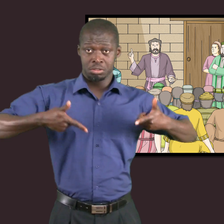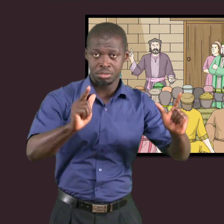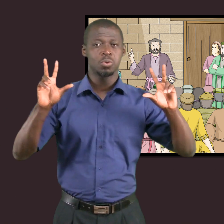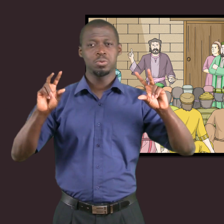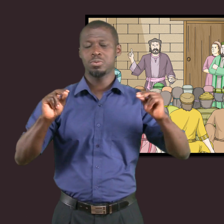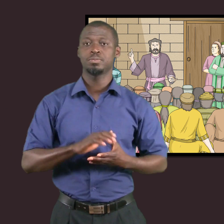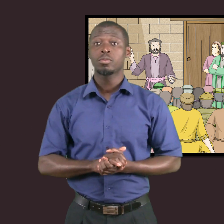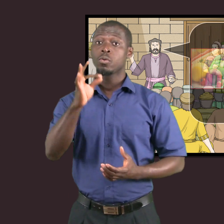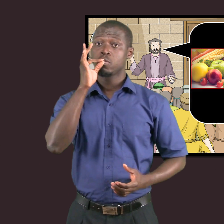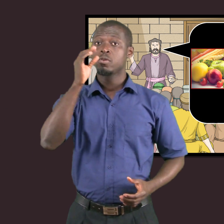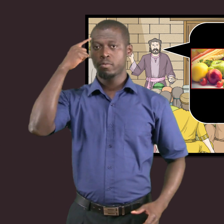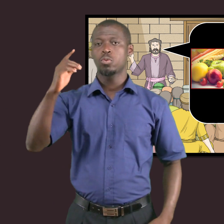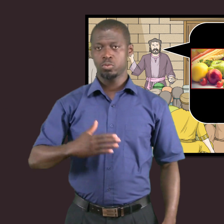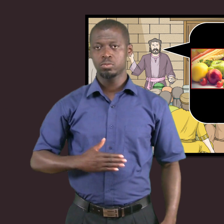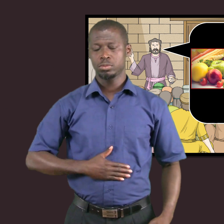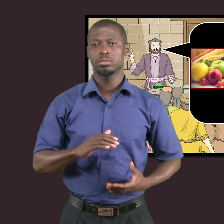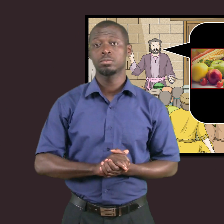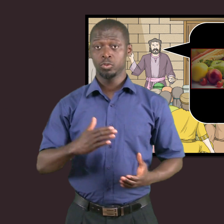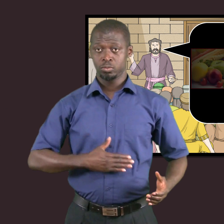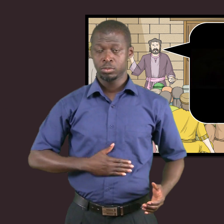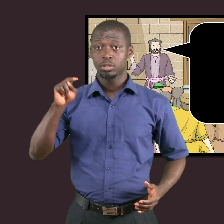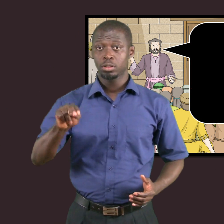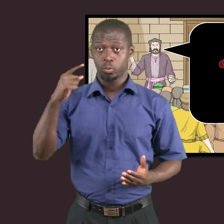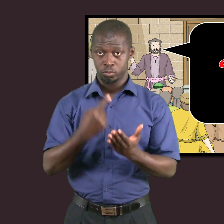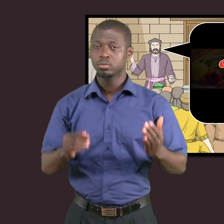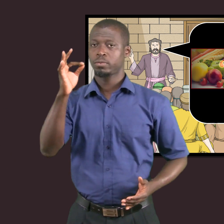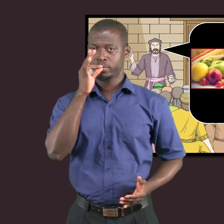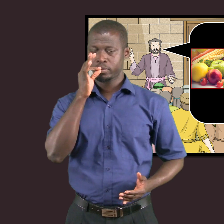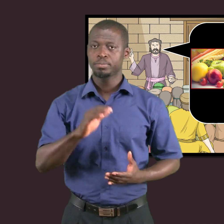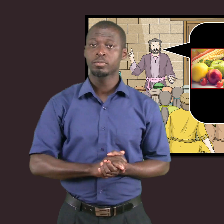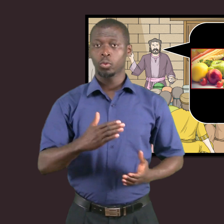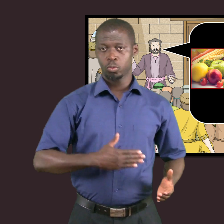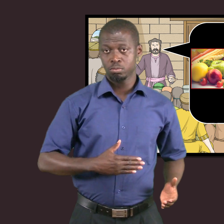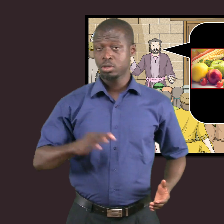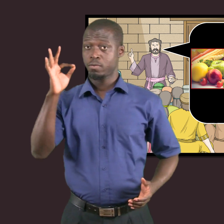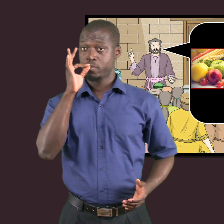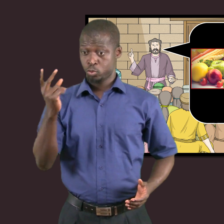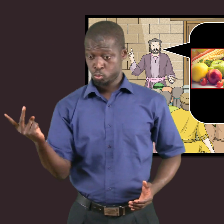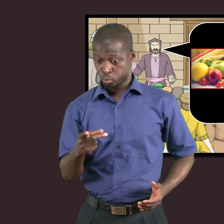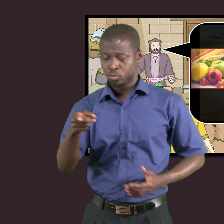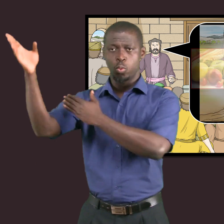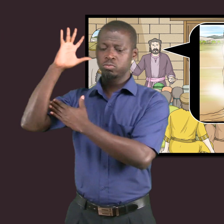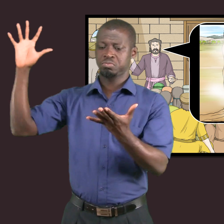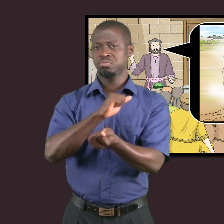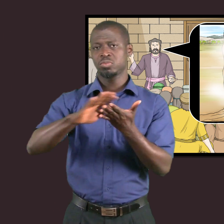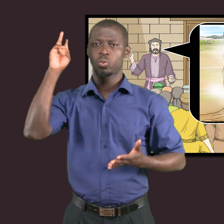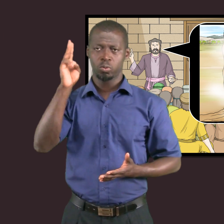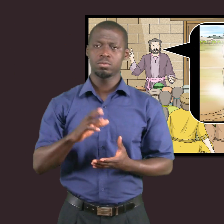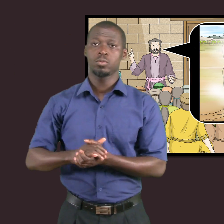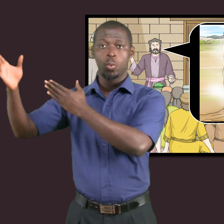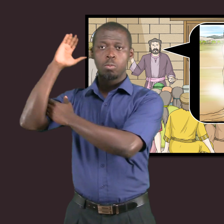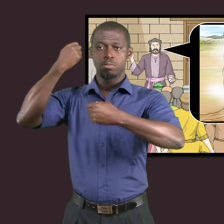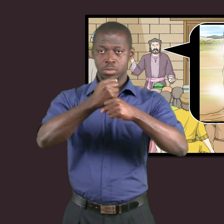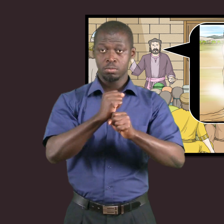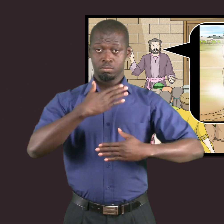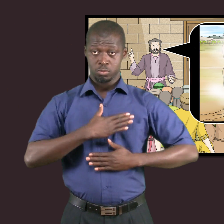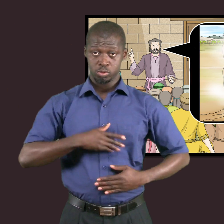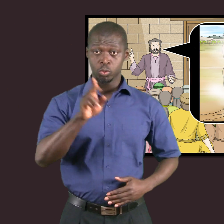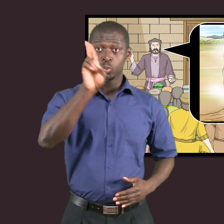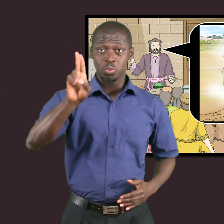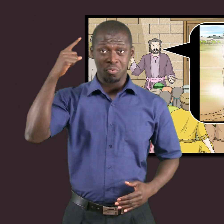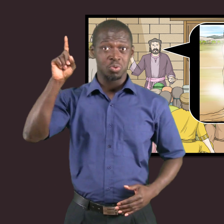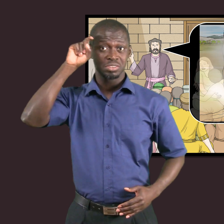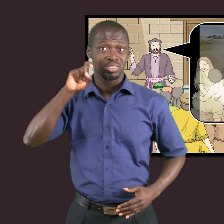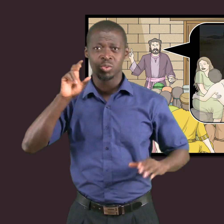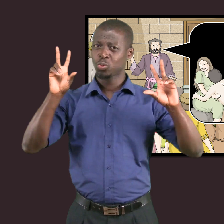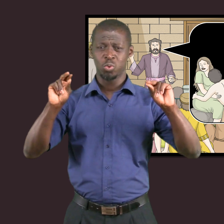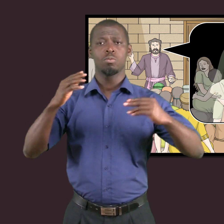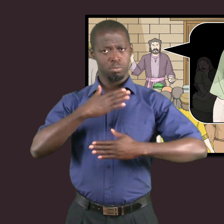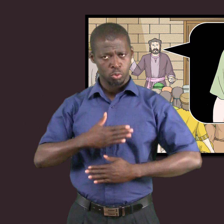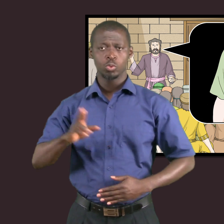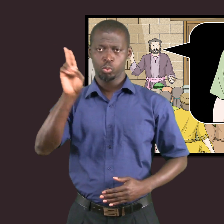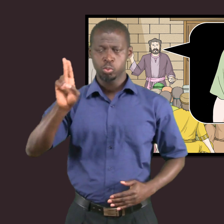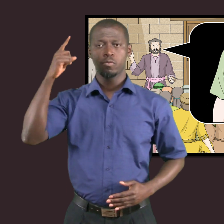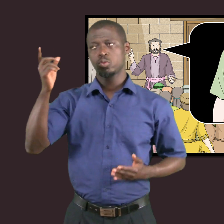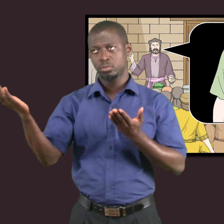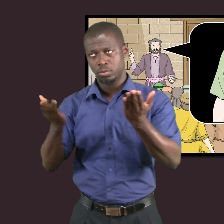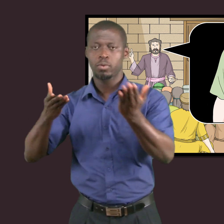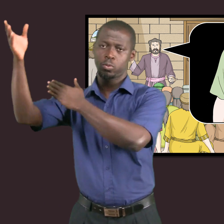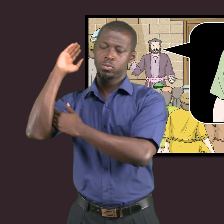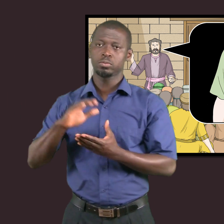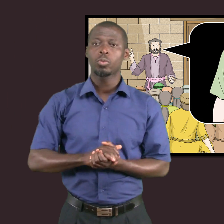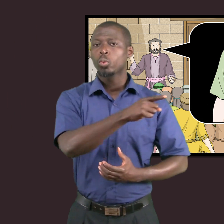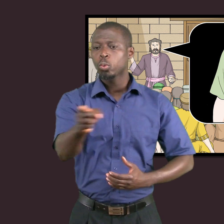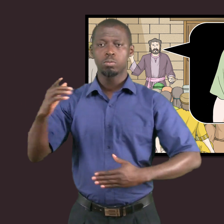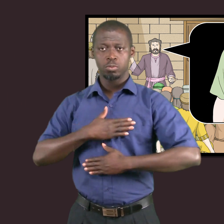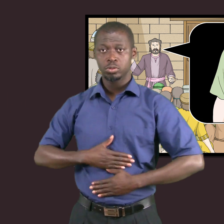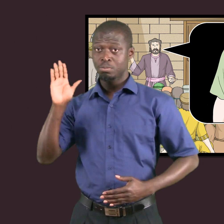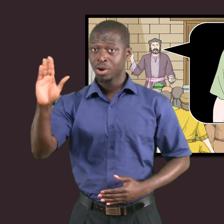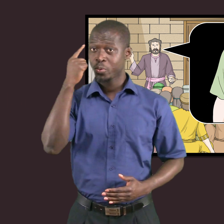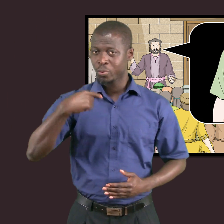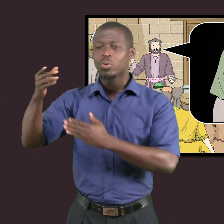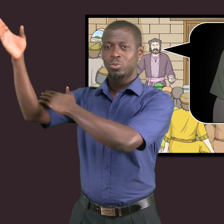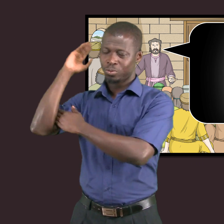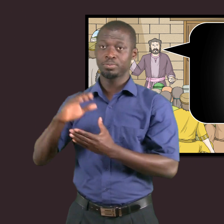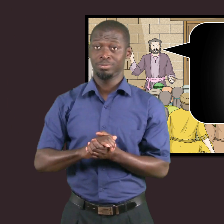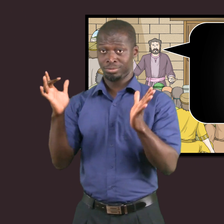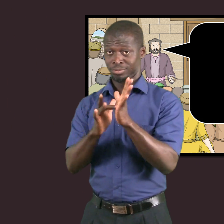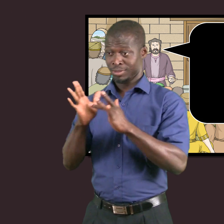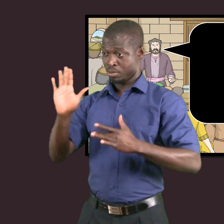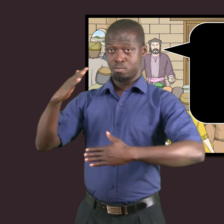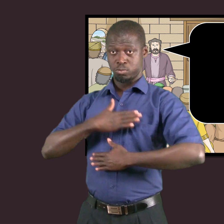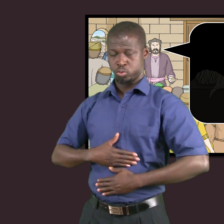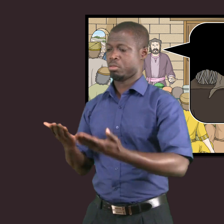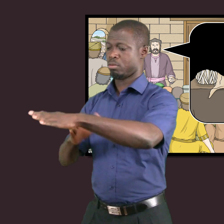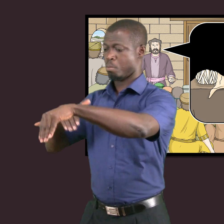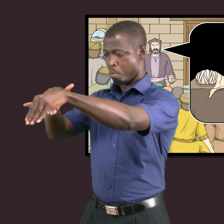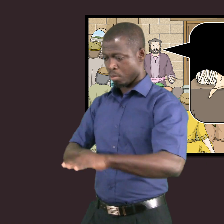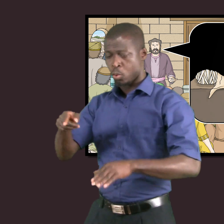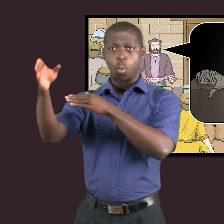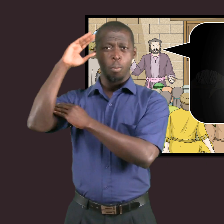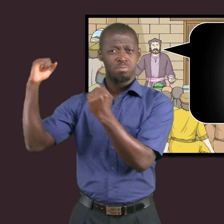“Food for the stomach and the stomach for food,” but God will destroy them both. The body is not intended for sexual immorality, but for the Lord, and the Lord for the body.